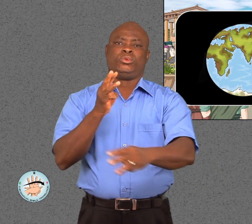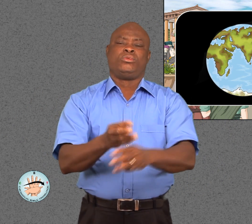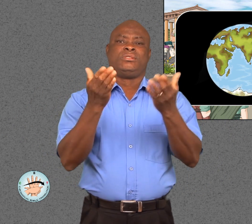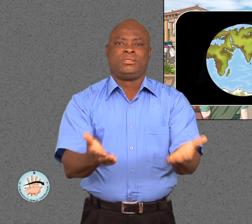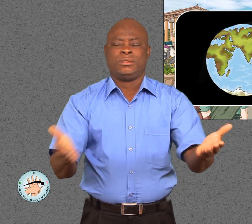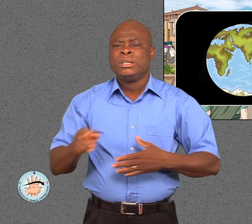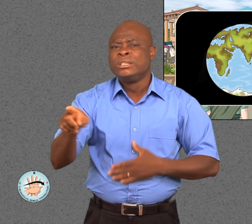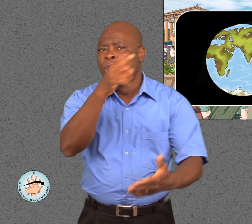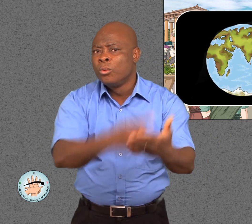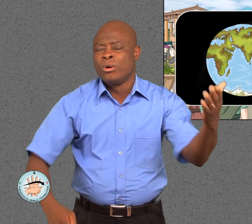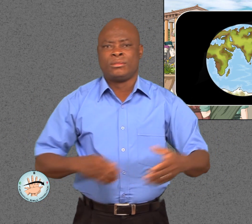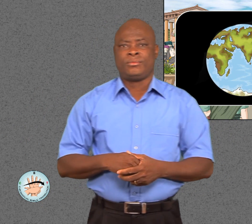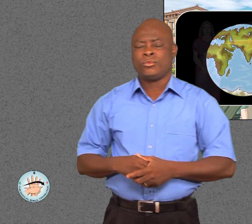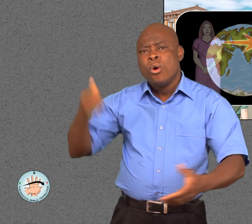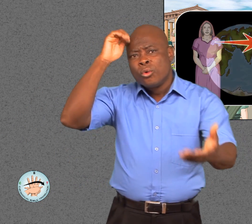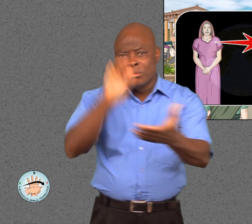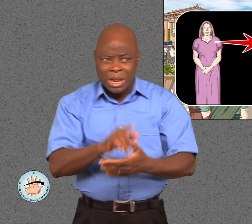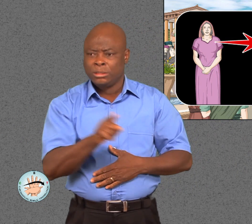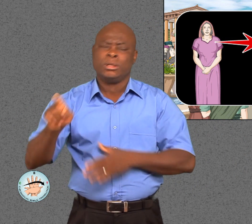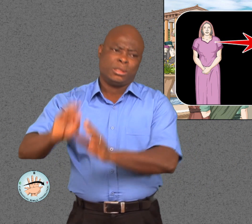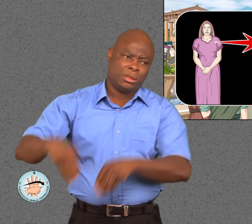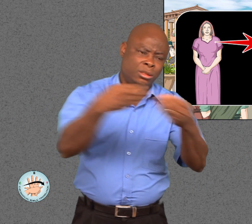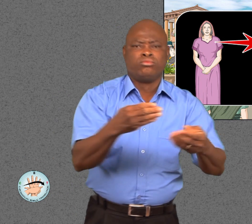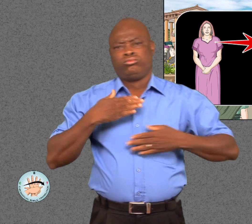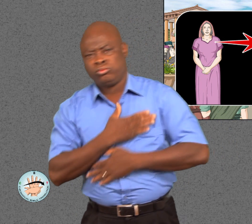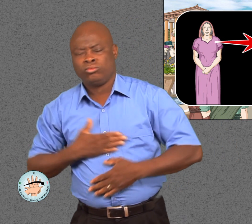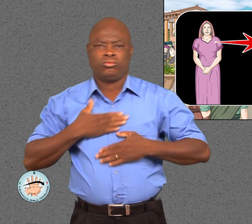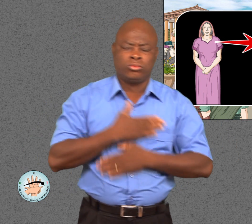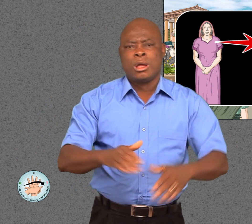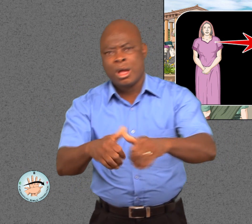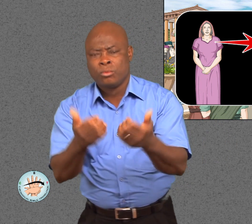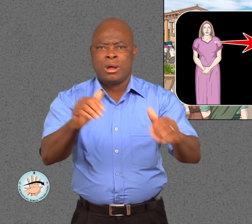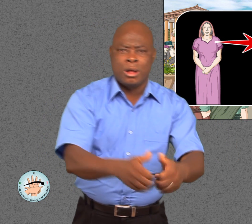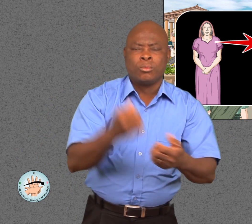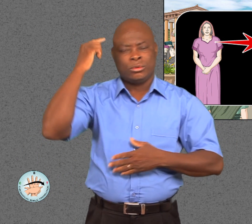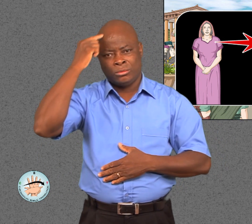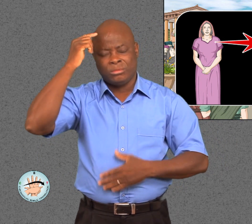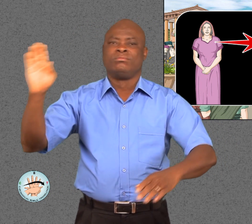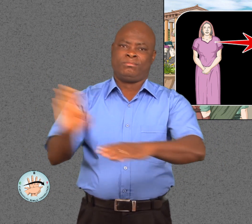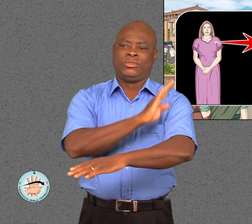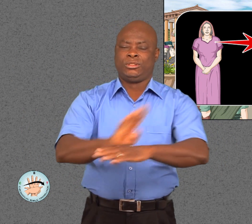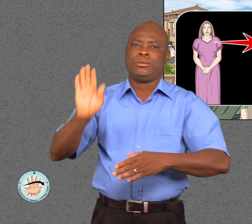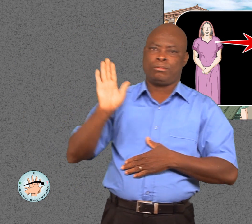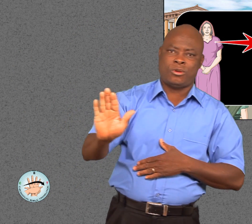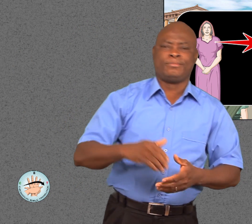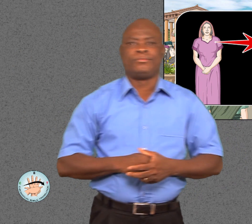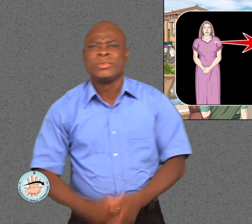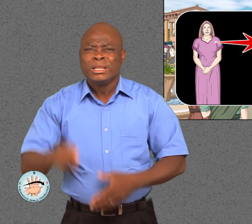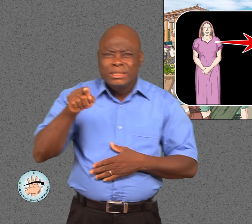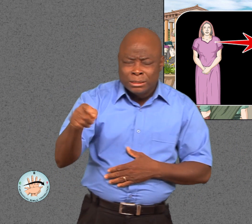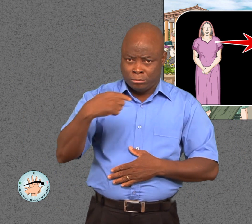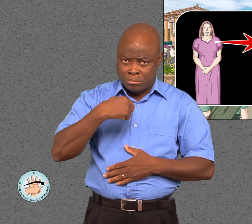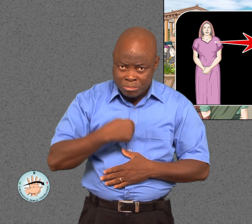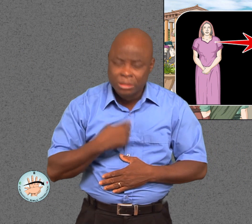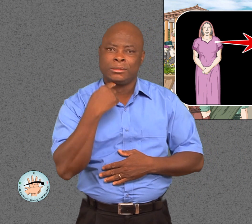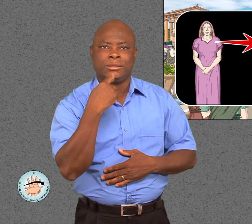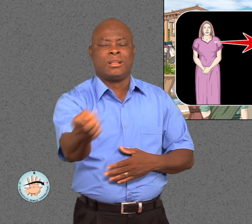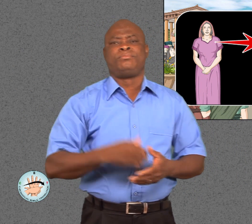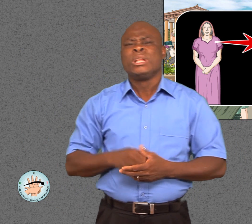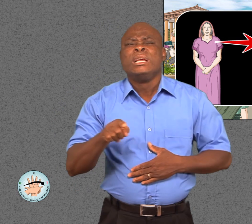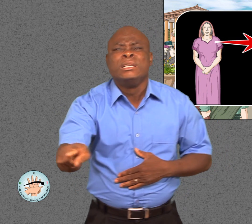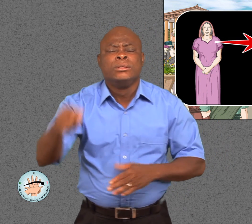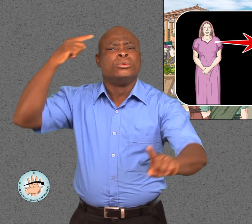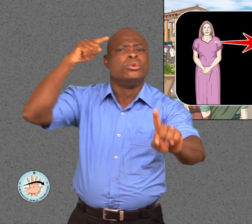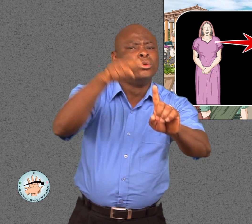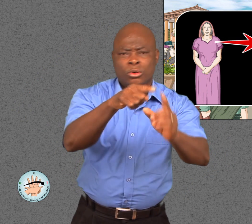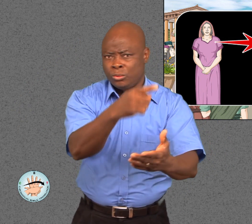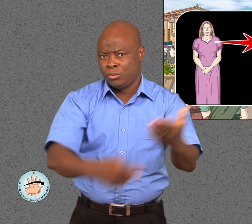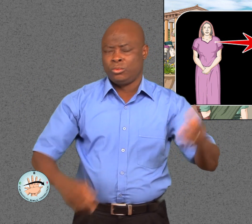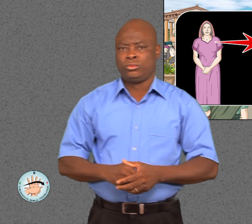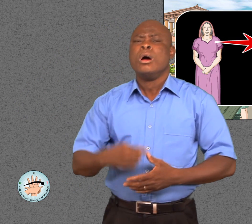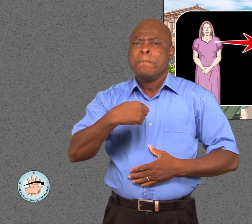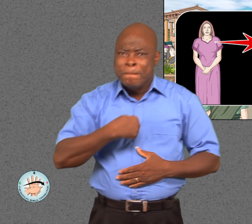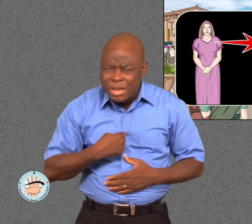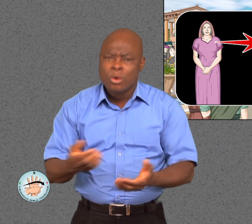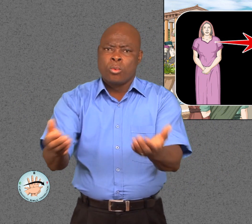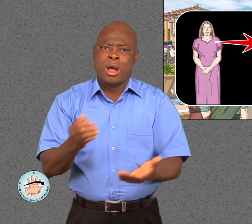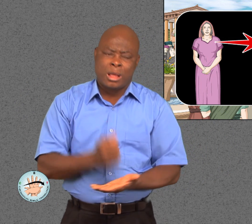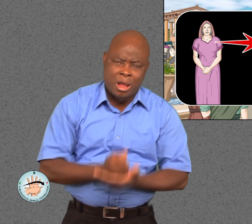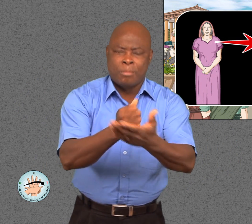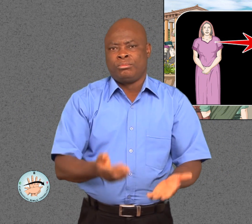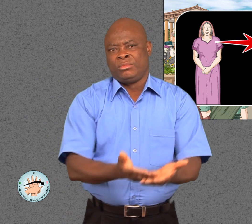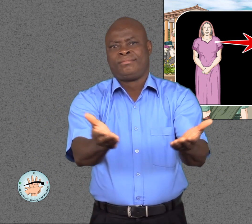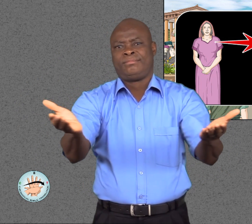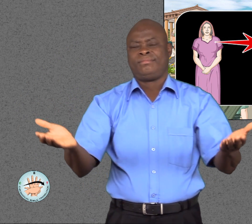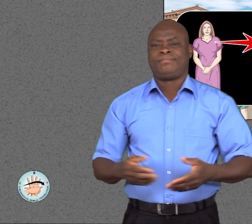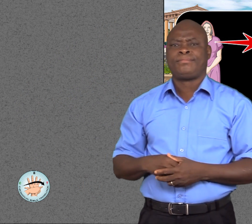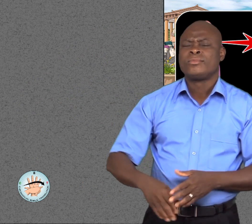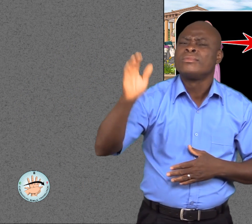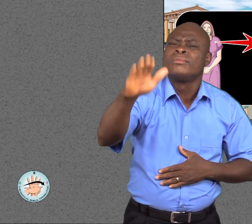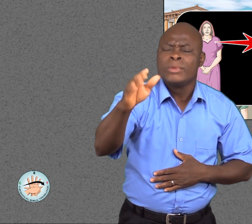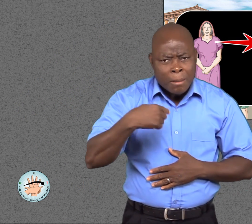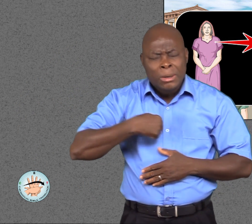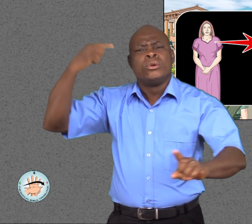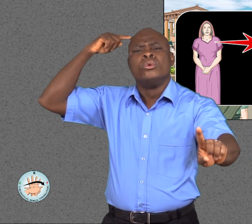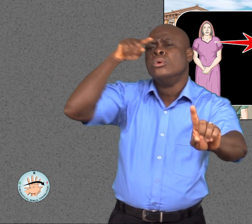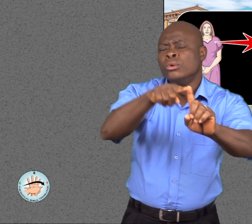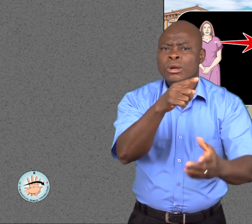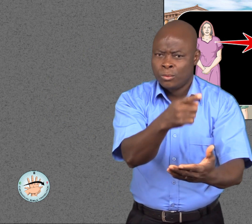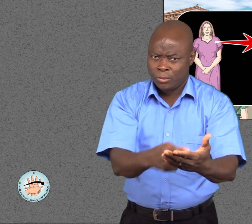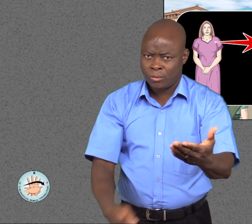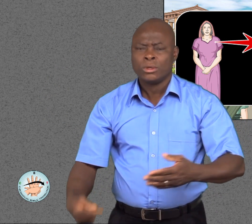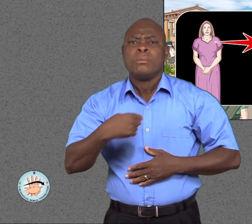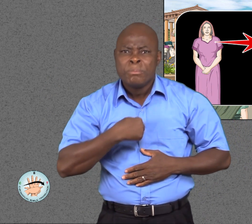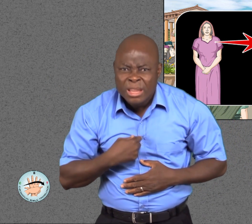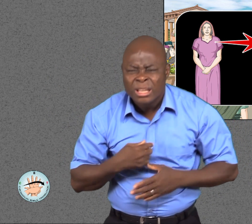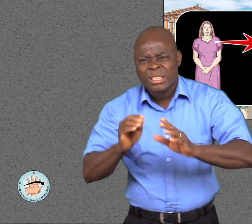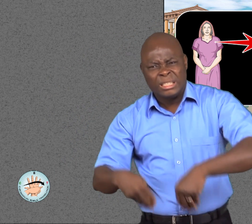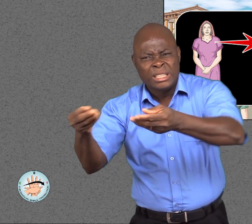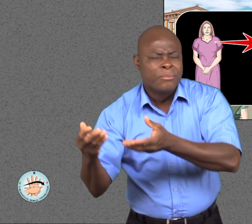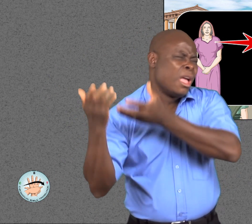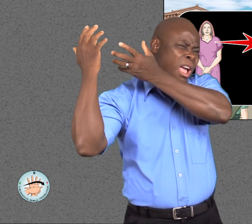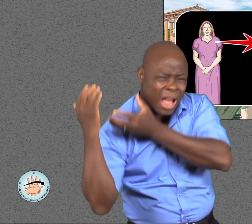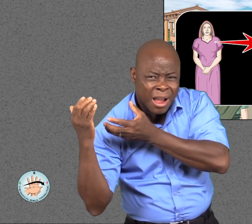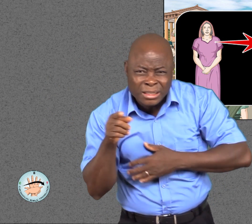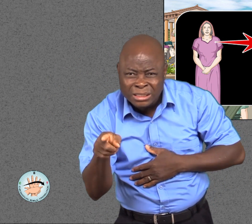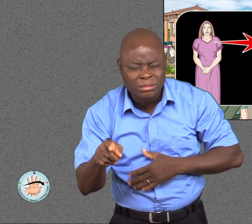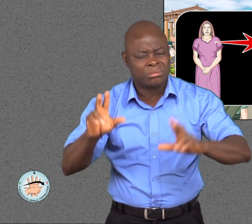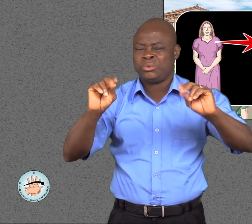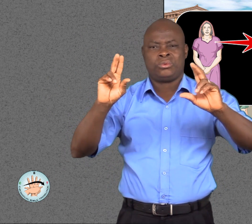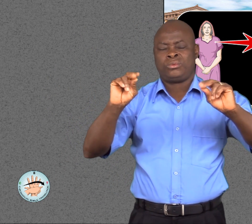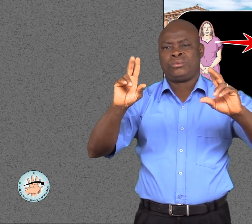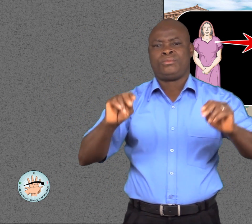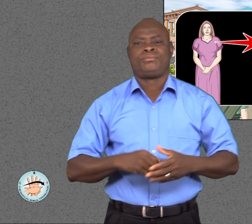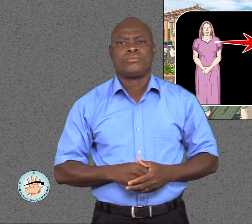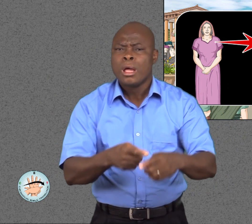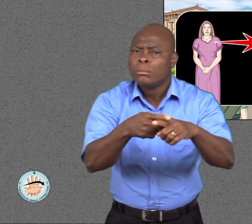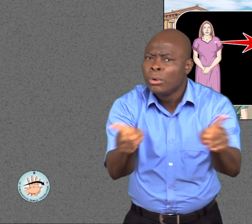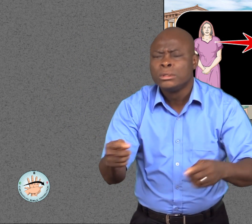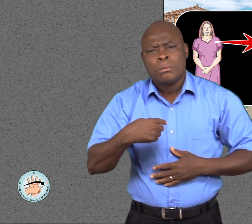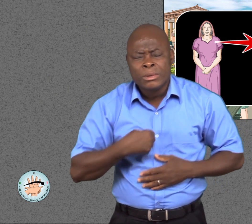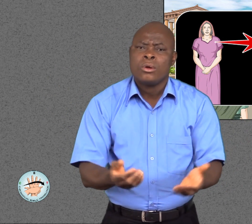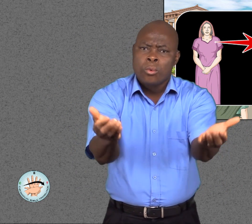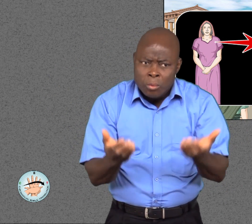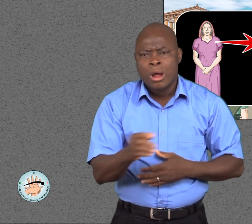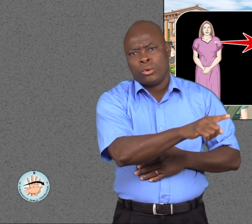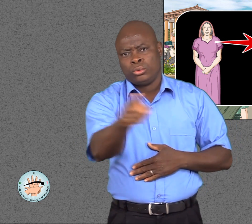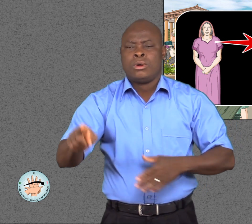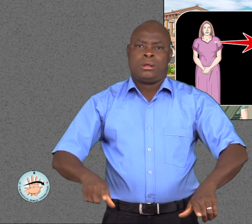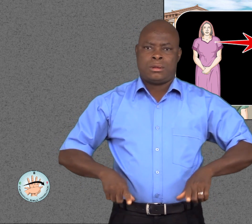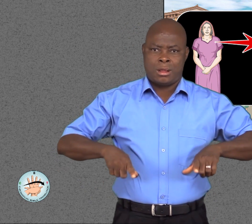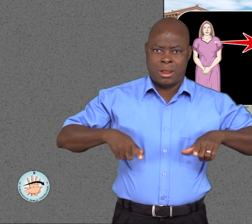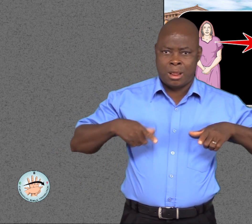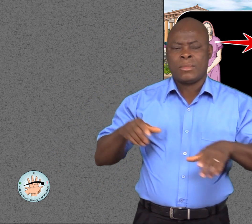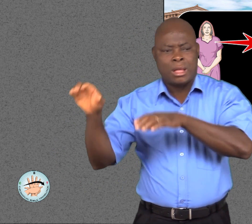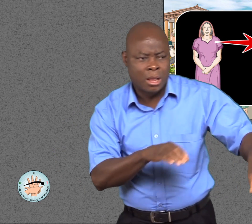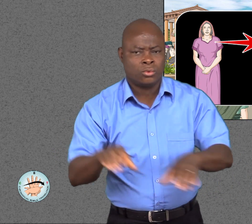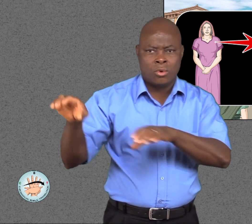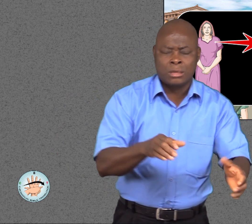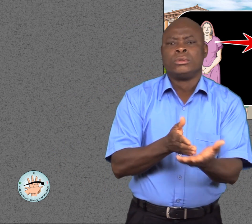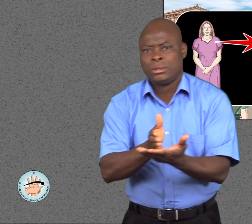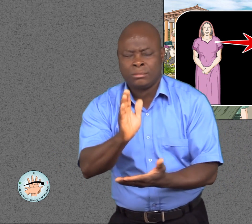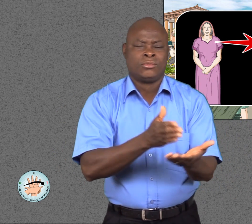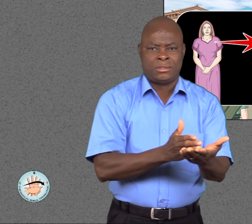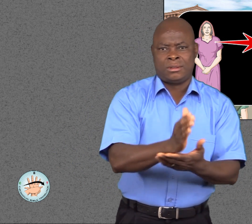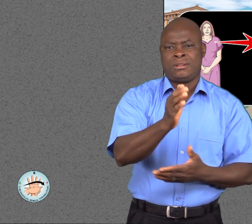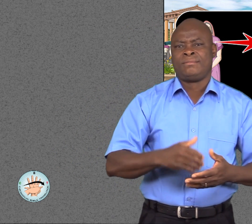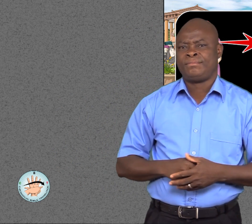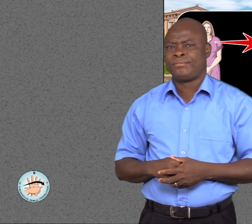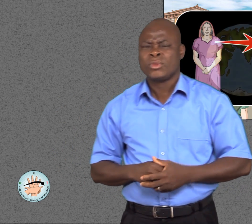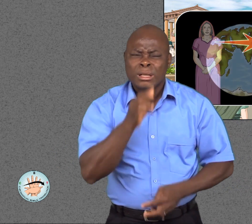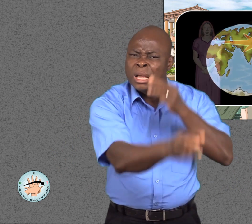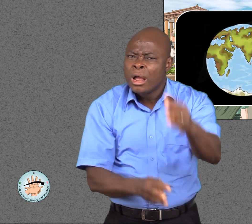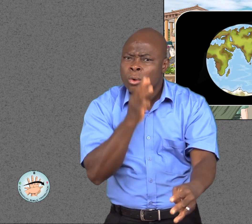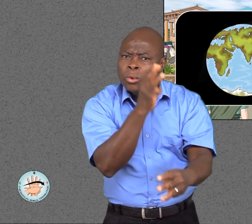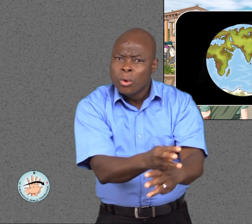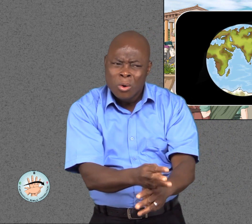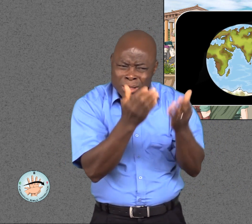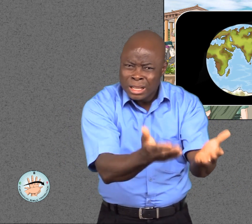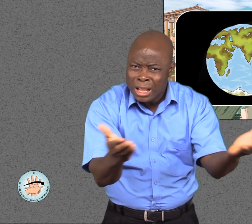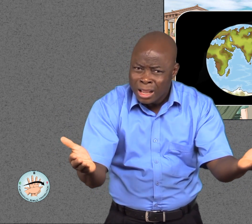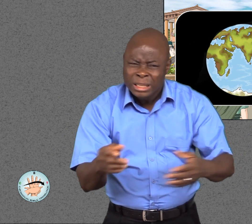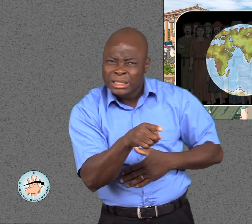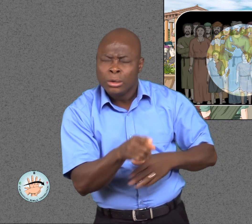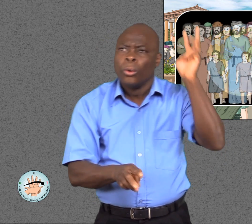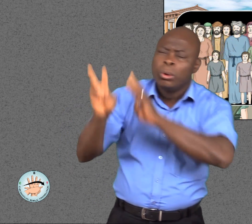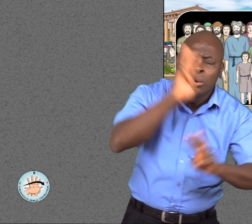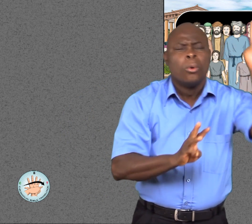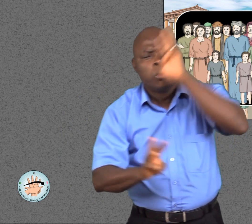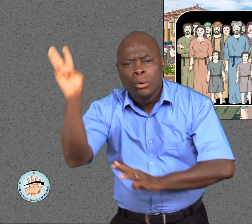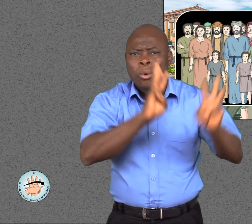But the married woman is concerned about the affairs of this world, how she can please her husband.